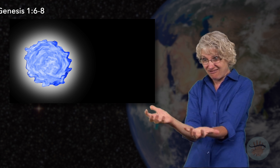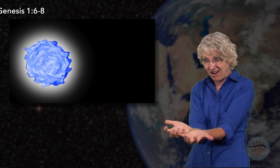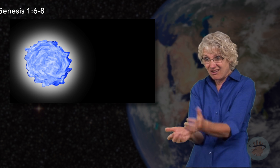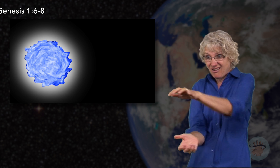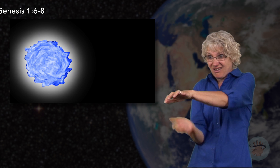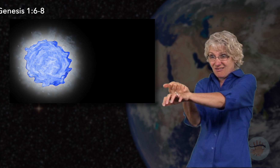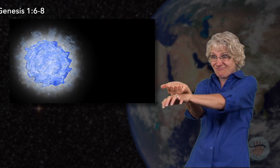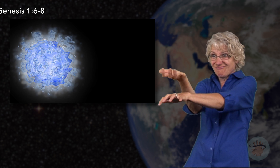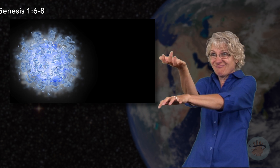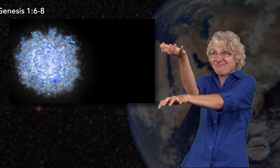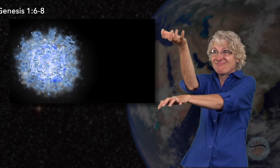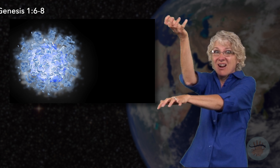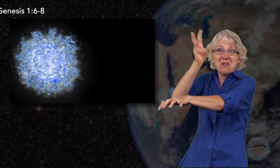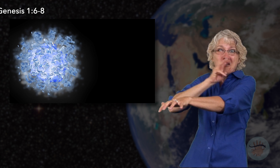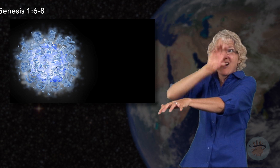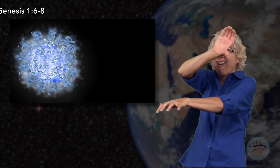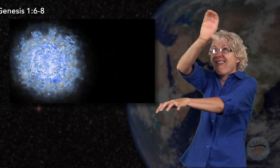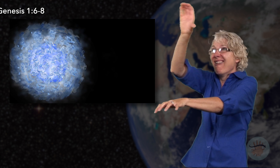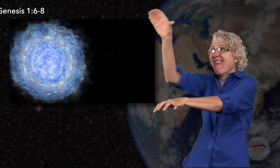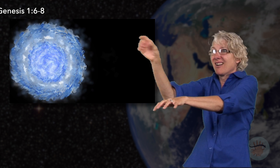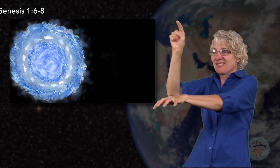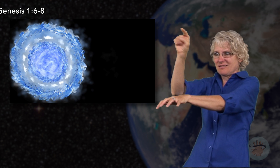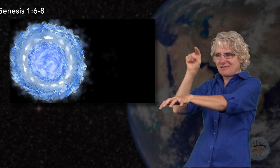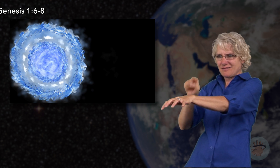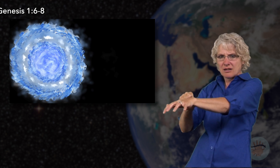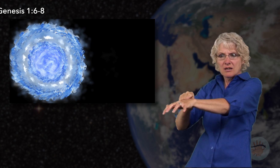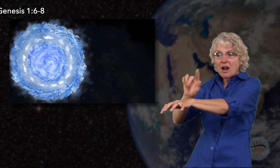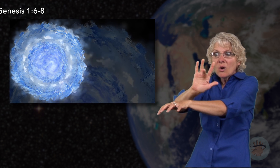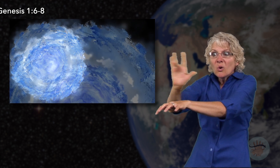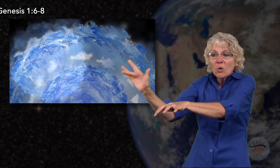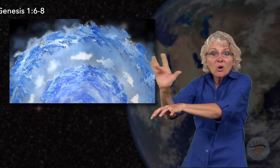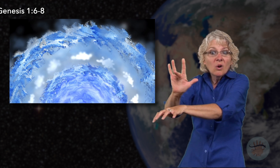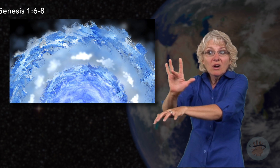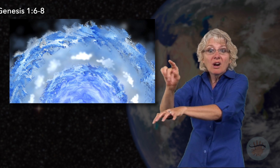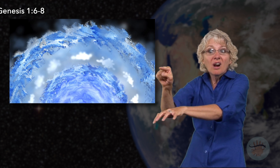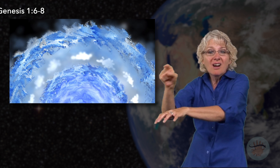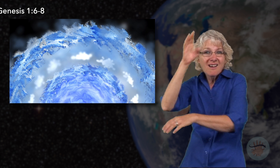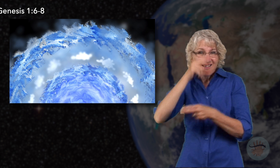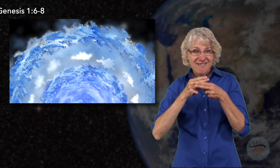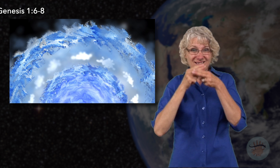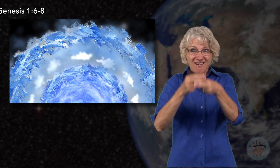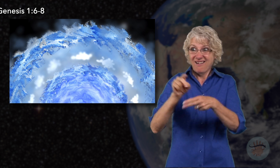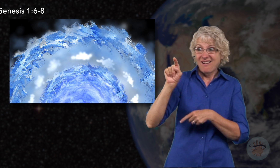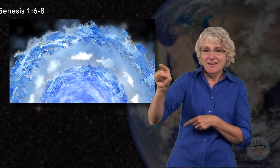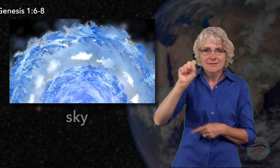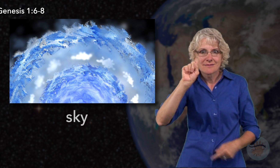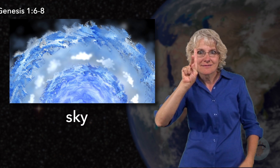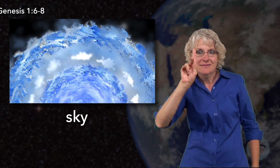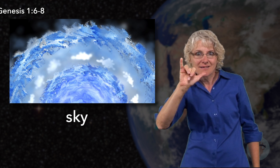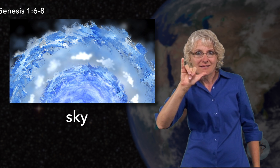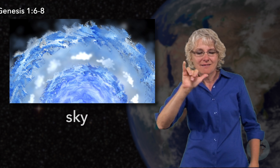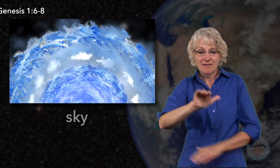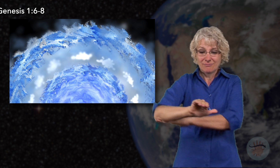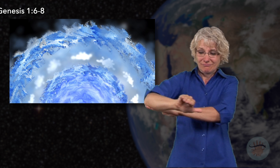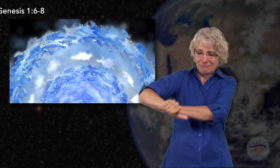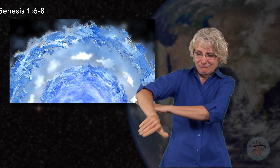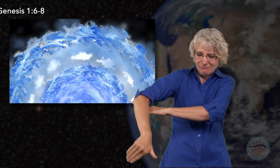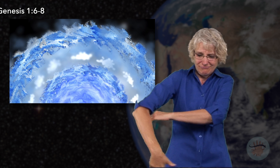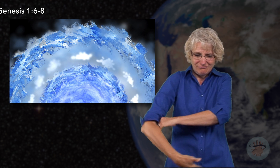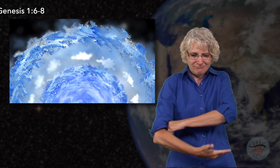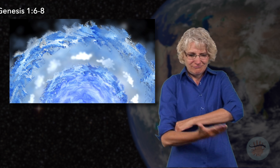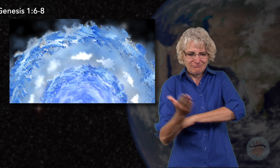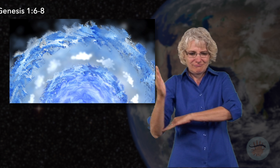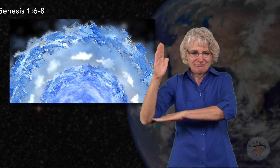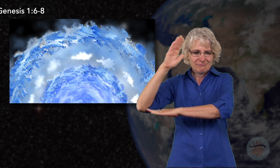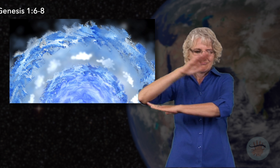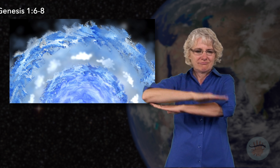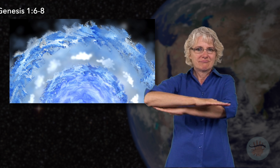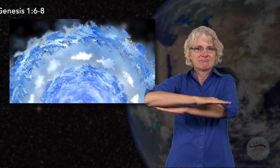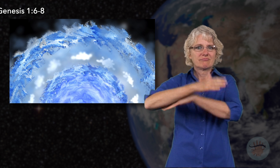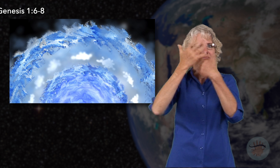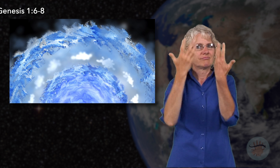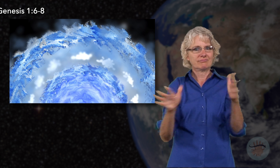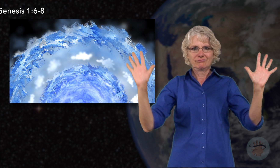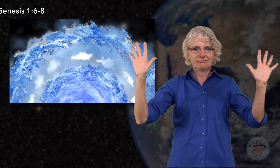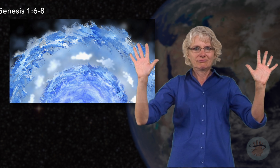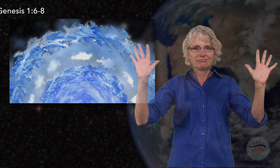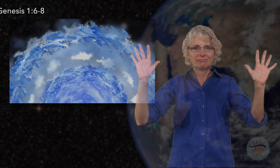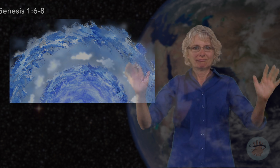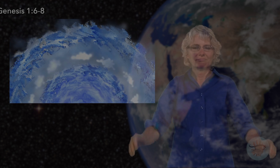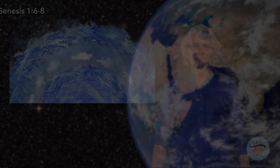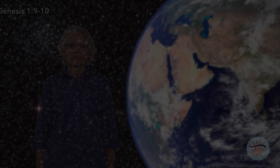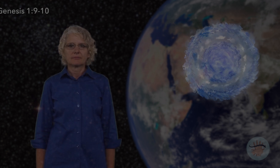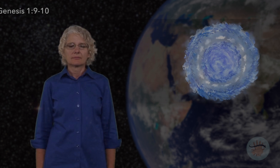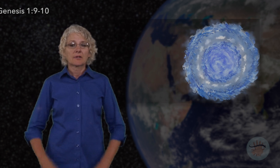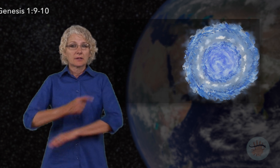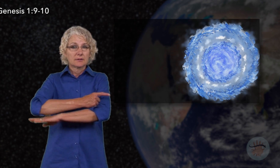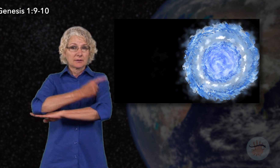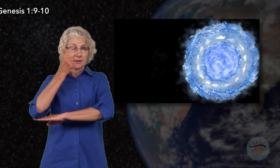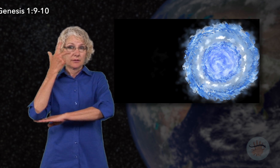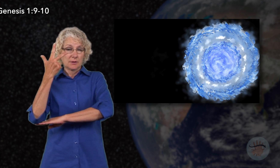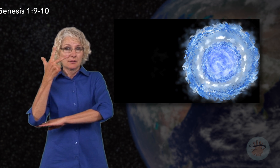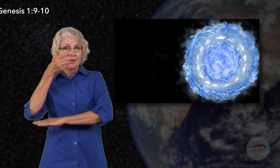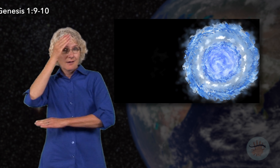So God made the expanse and separated the waters beneath it from the waters above. And it was so. God called the expanse “sky.” And there was evening, and there was morning—the second day.